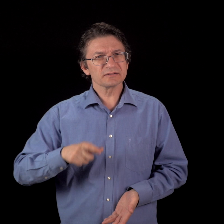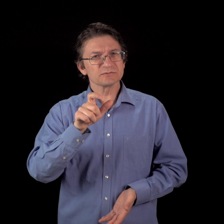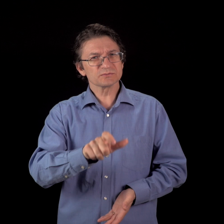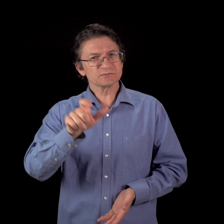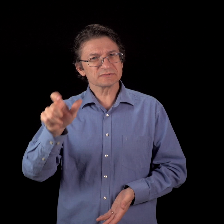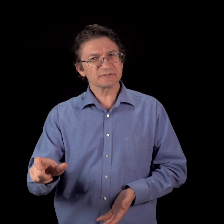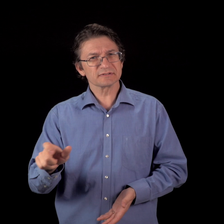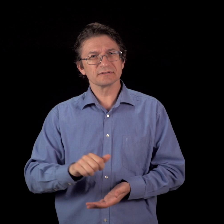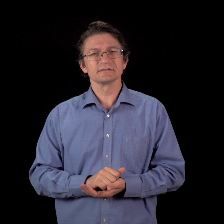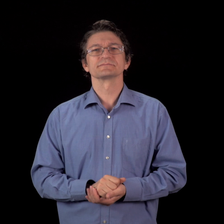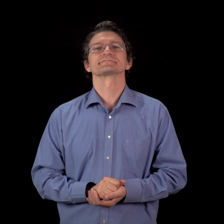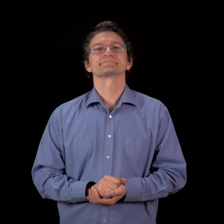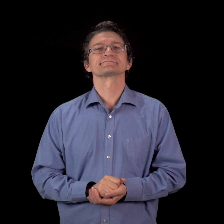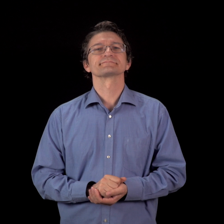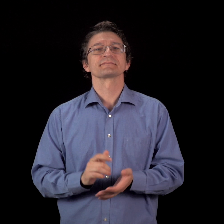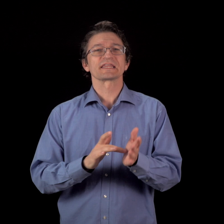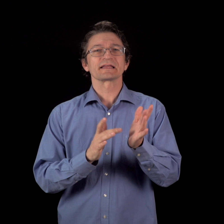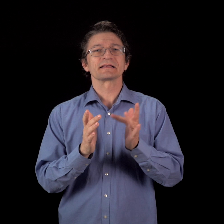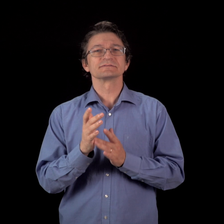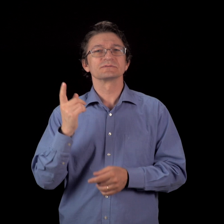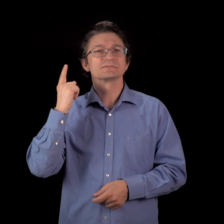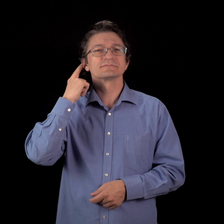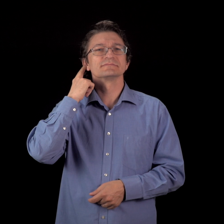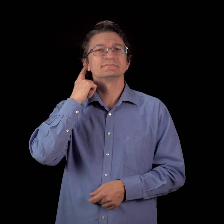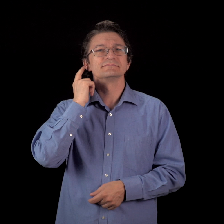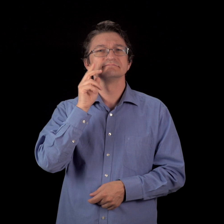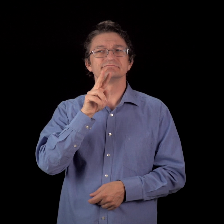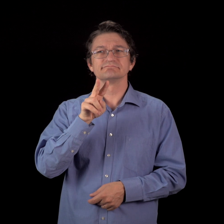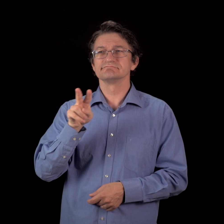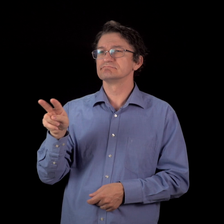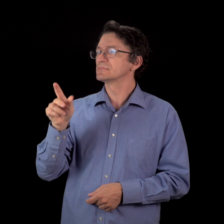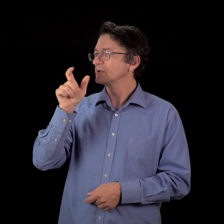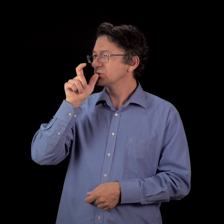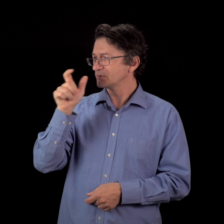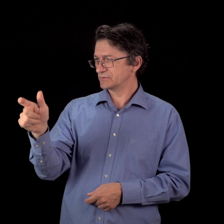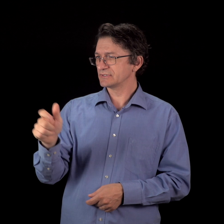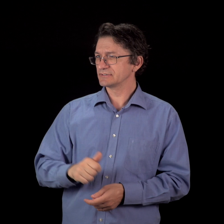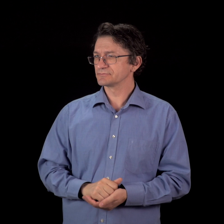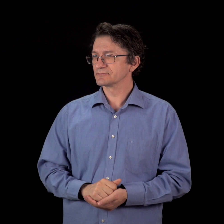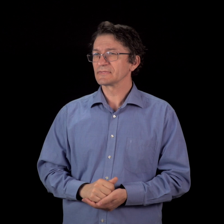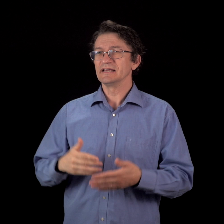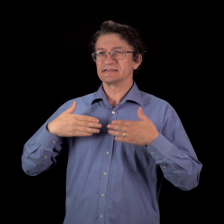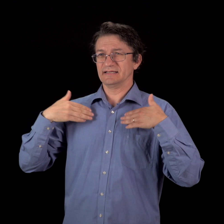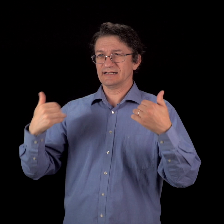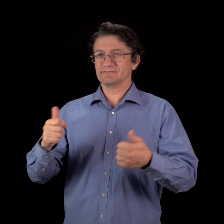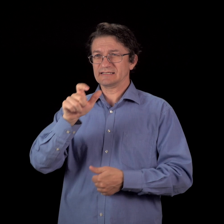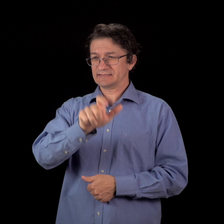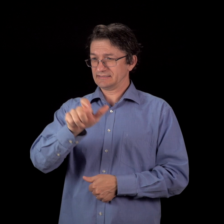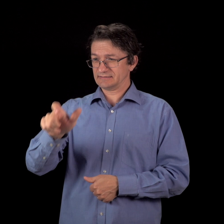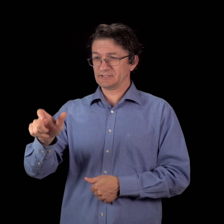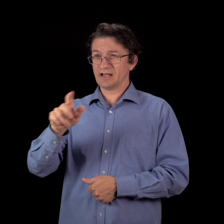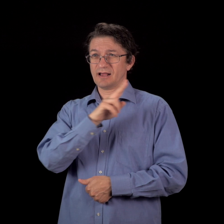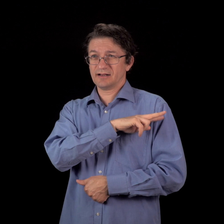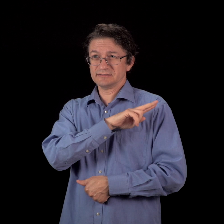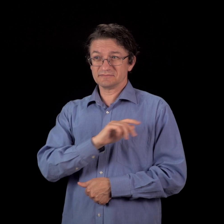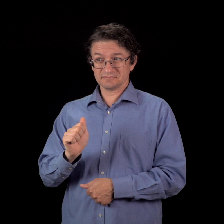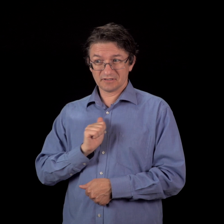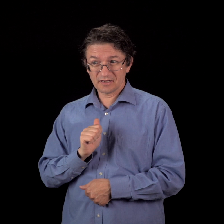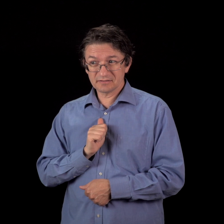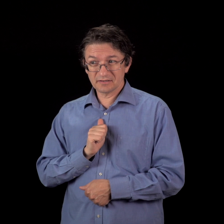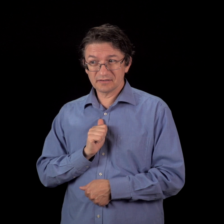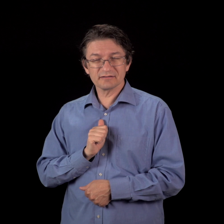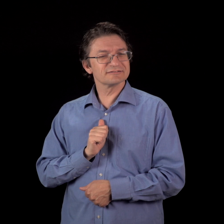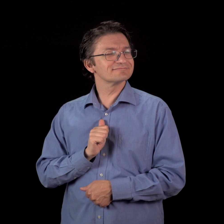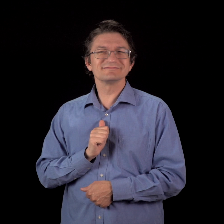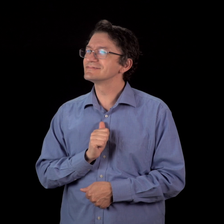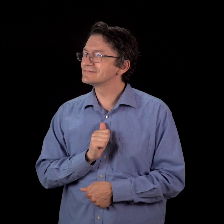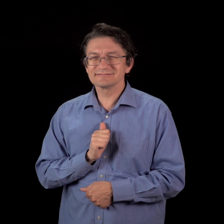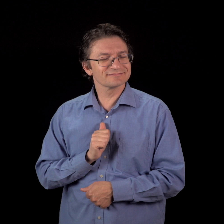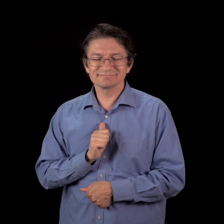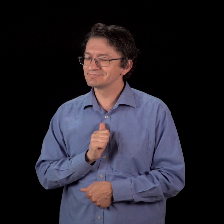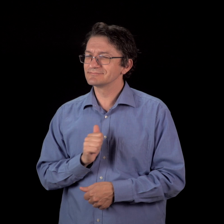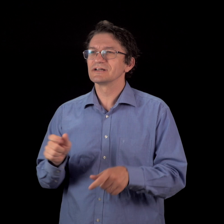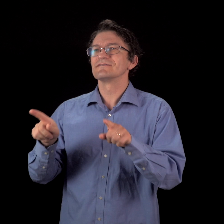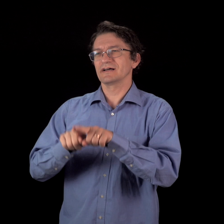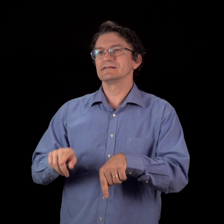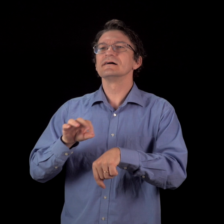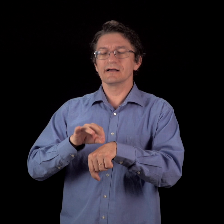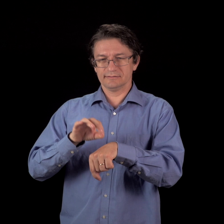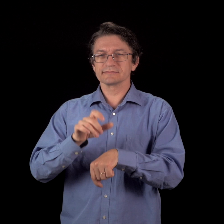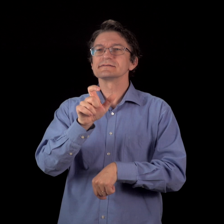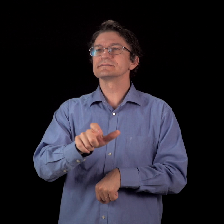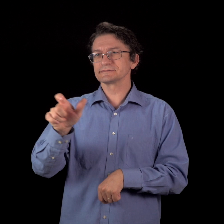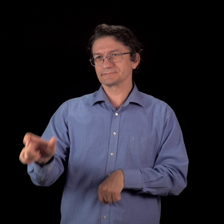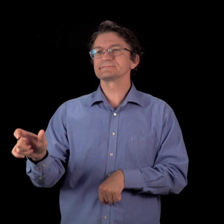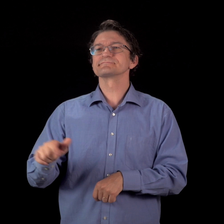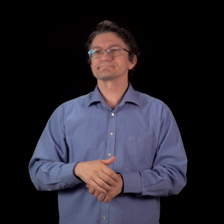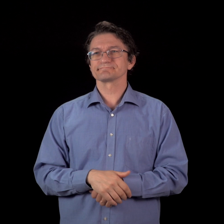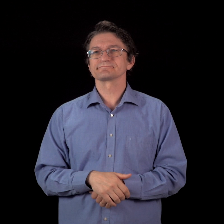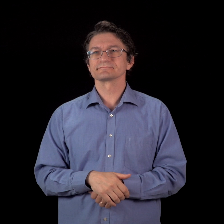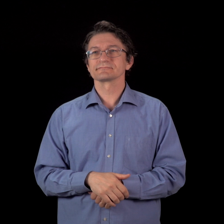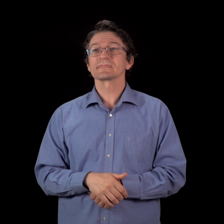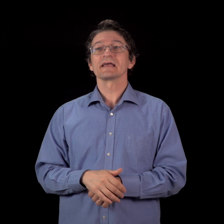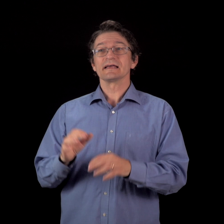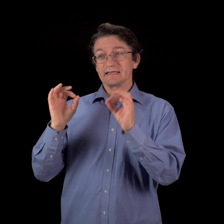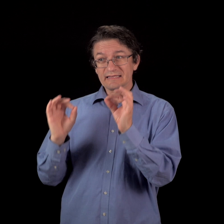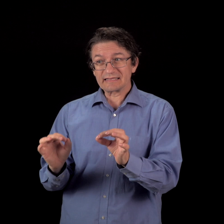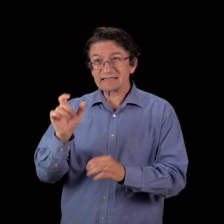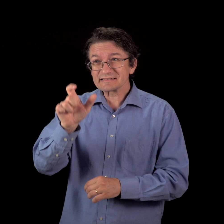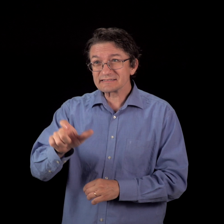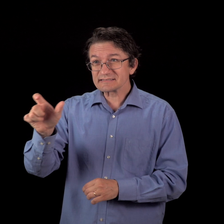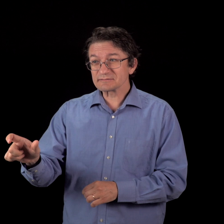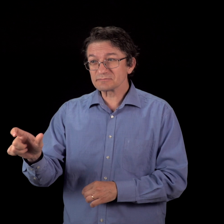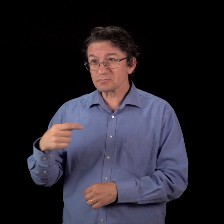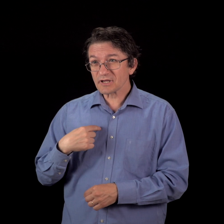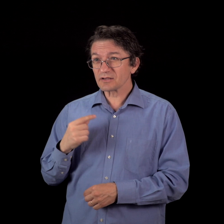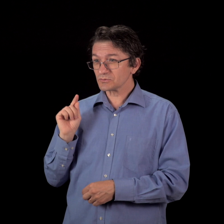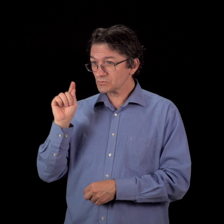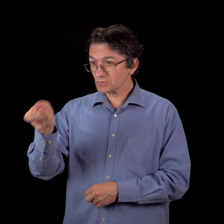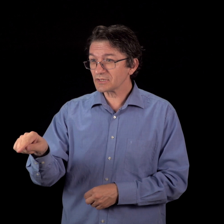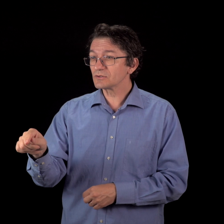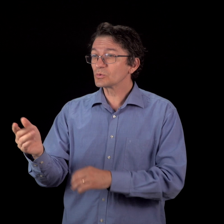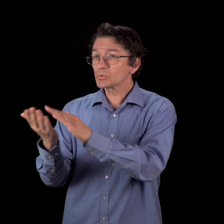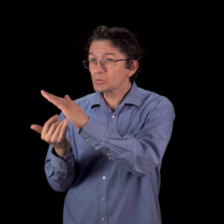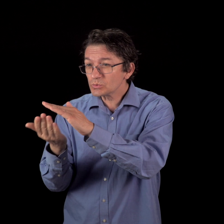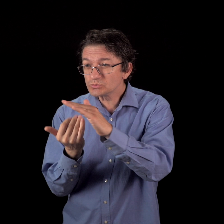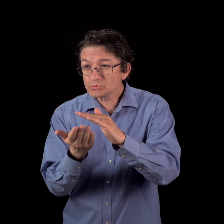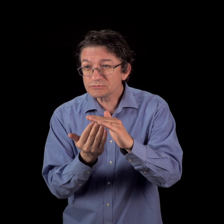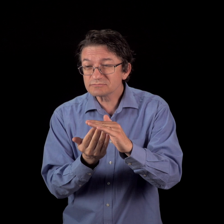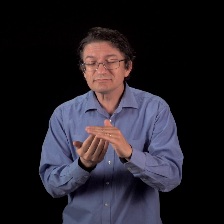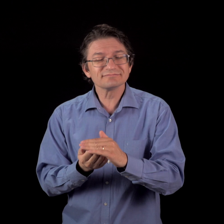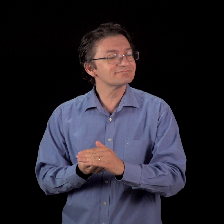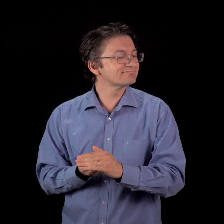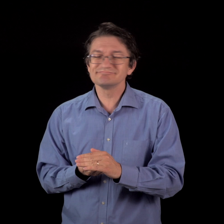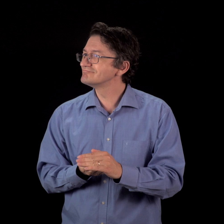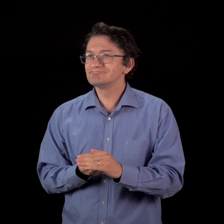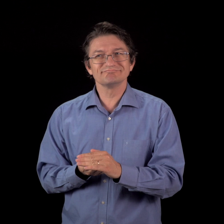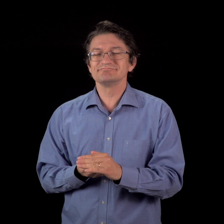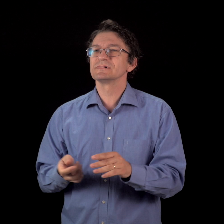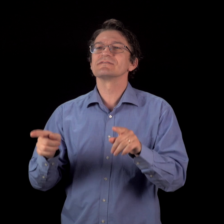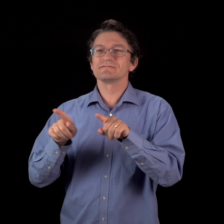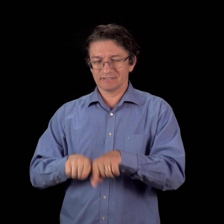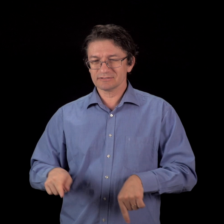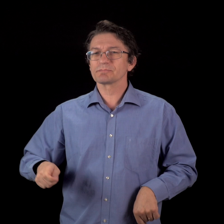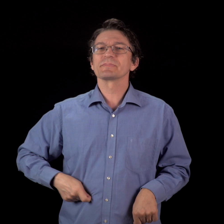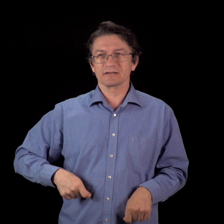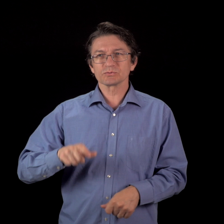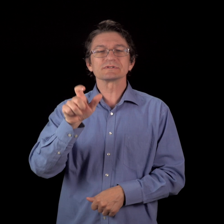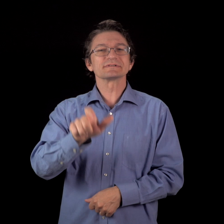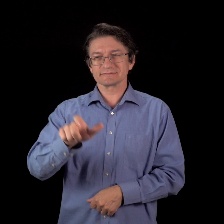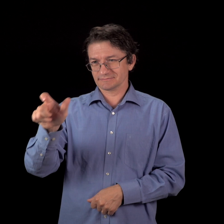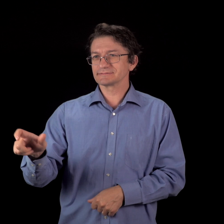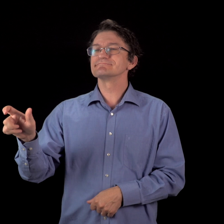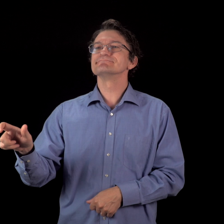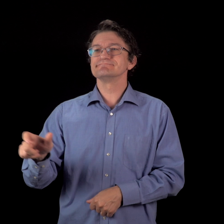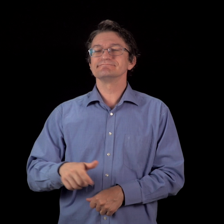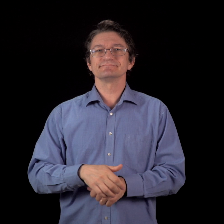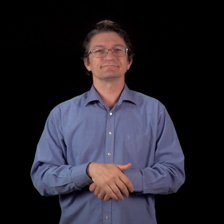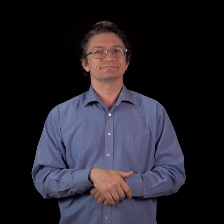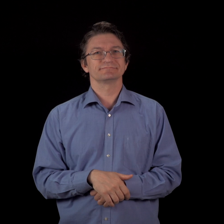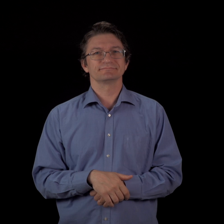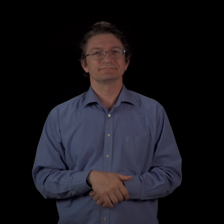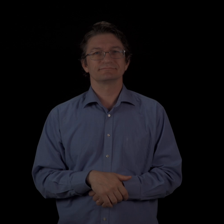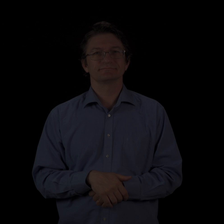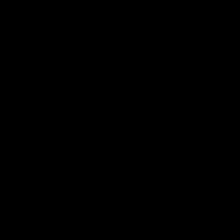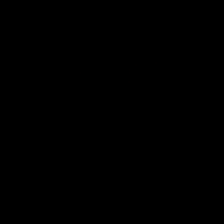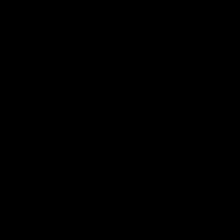On hearing this, Jesus told them, “It is not the healthy who need a doctor, but the sick. I have not come to call the righteous, but sinners.”